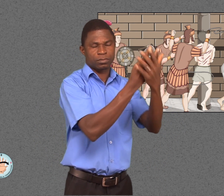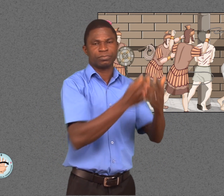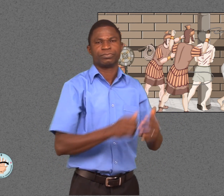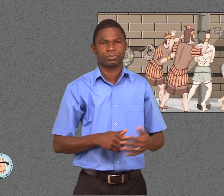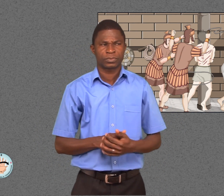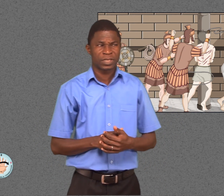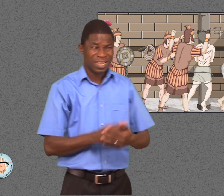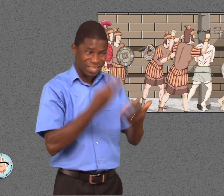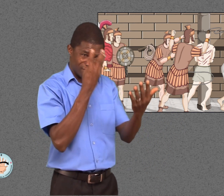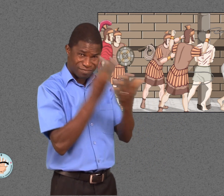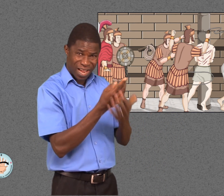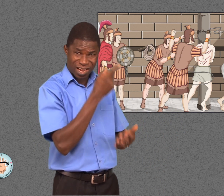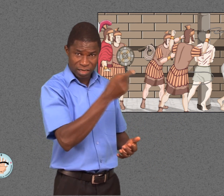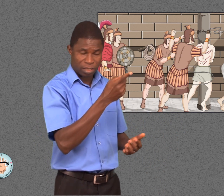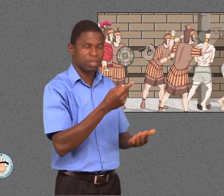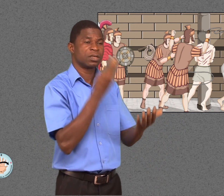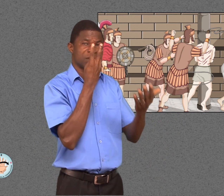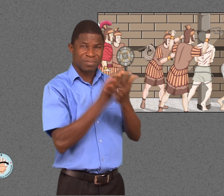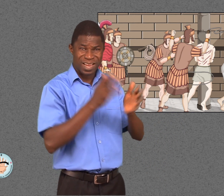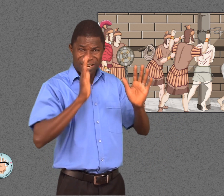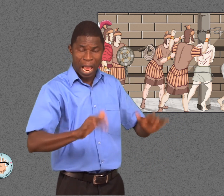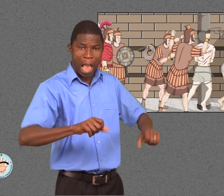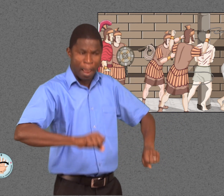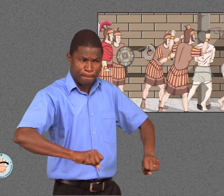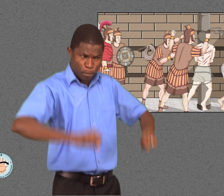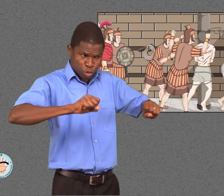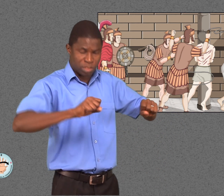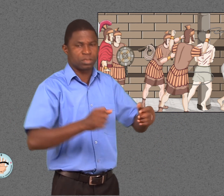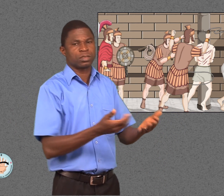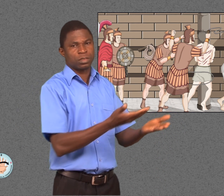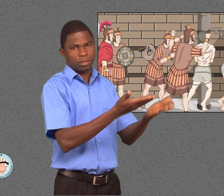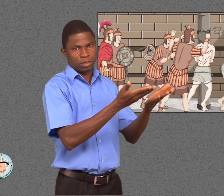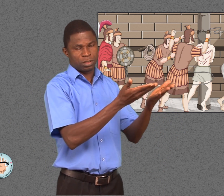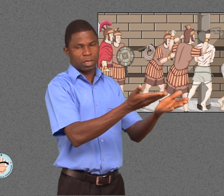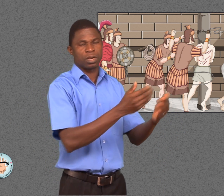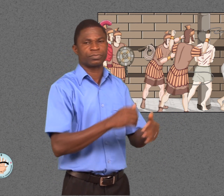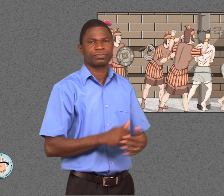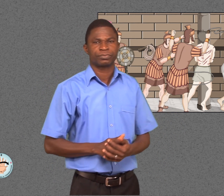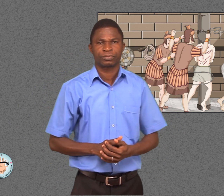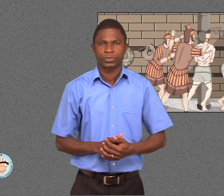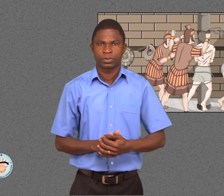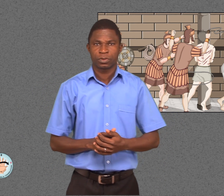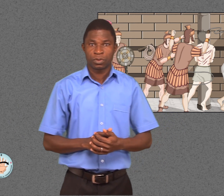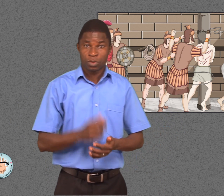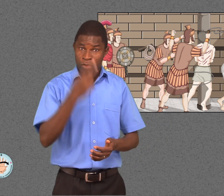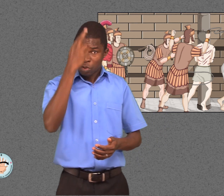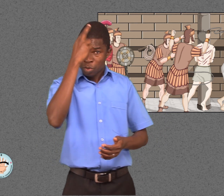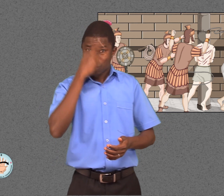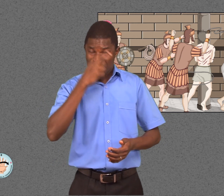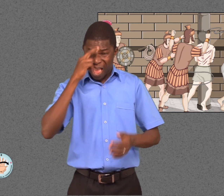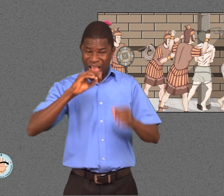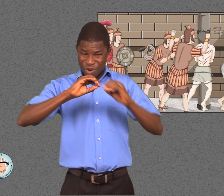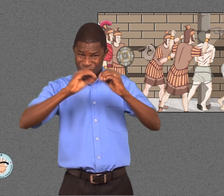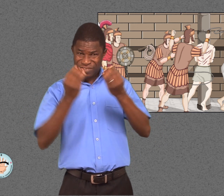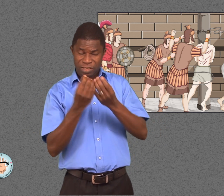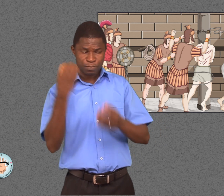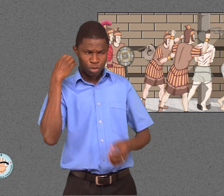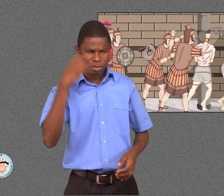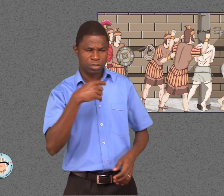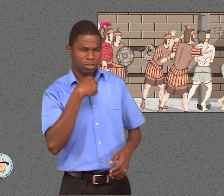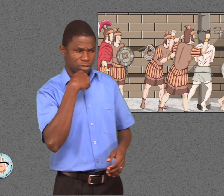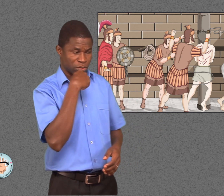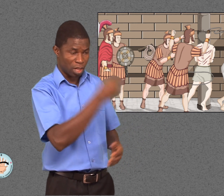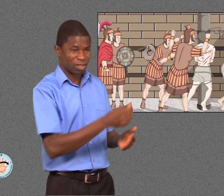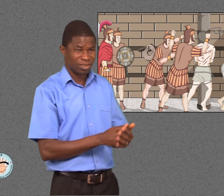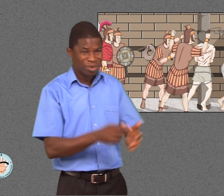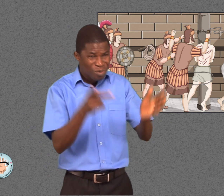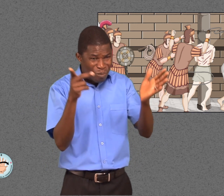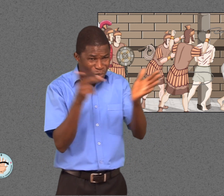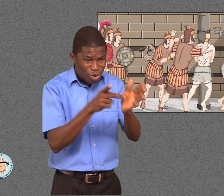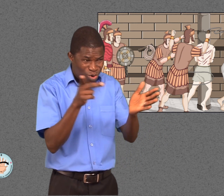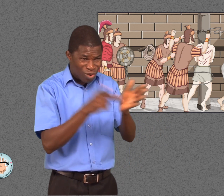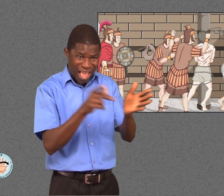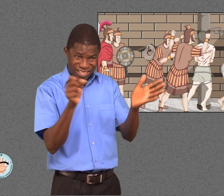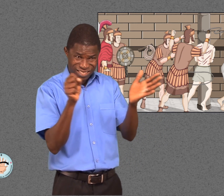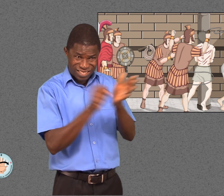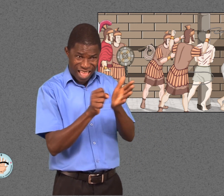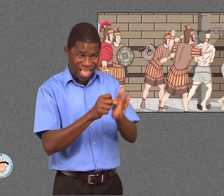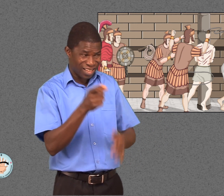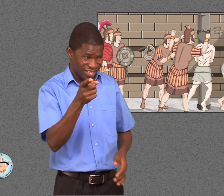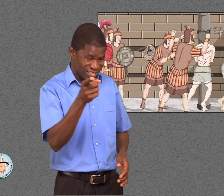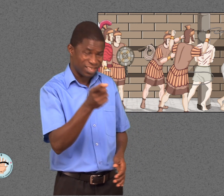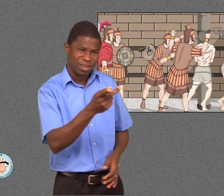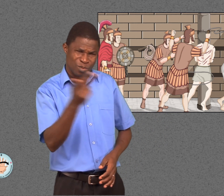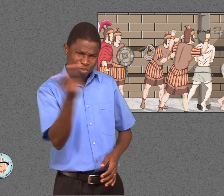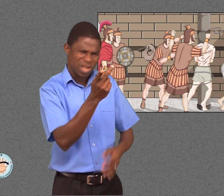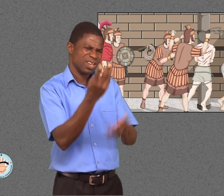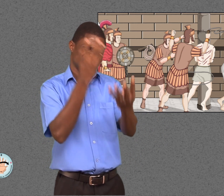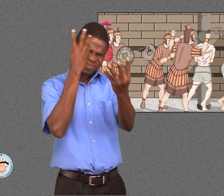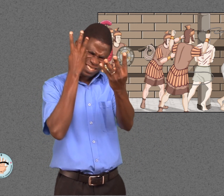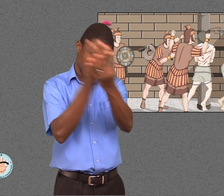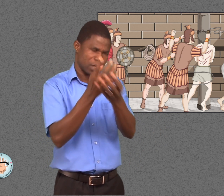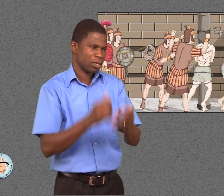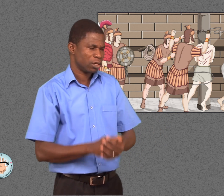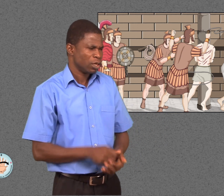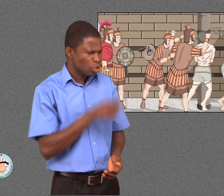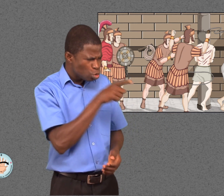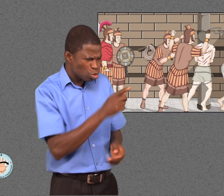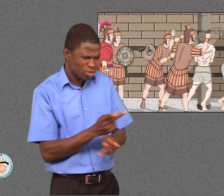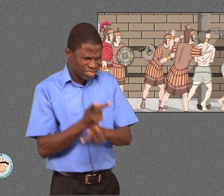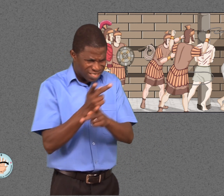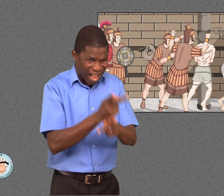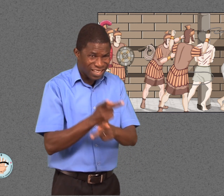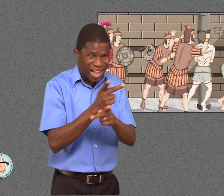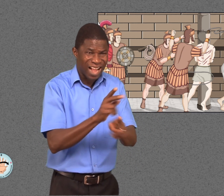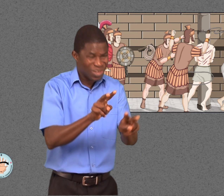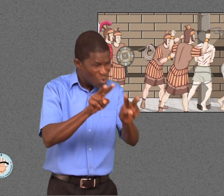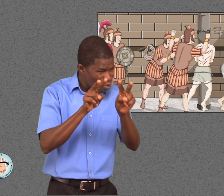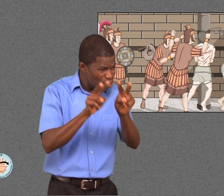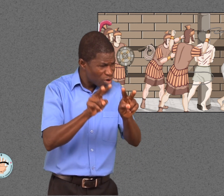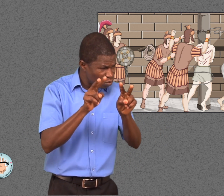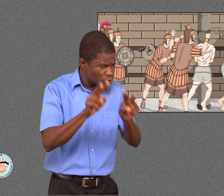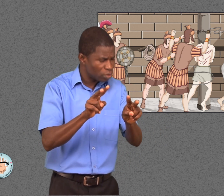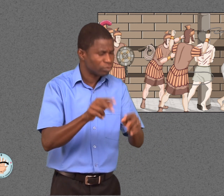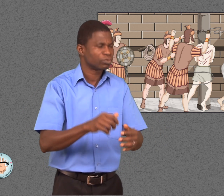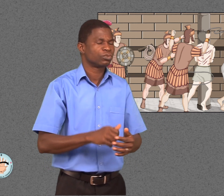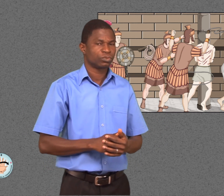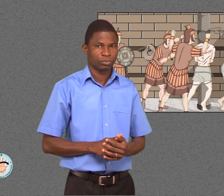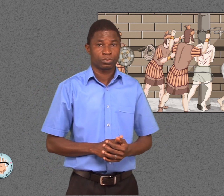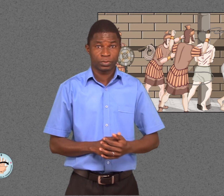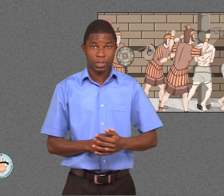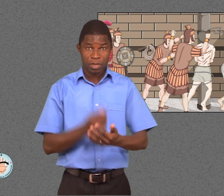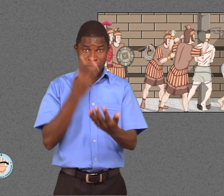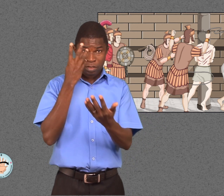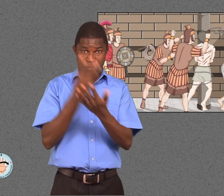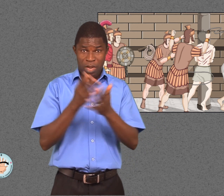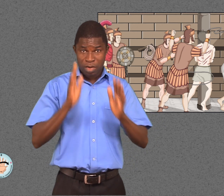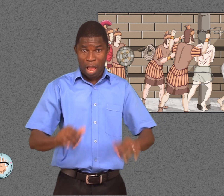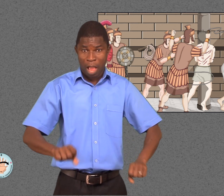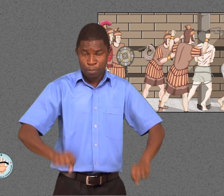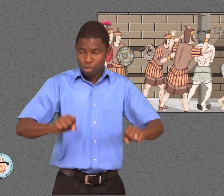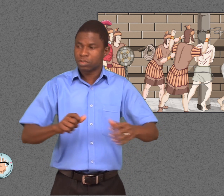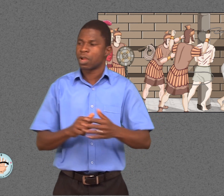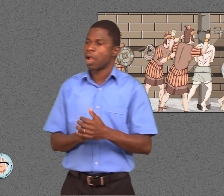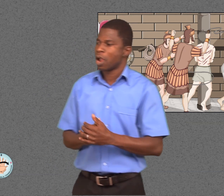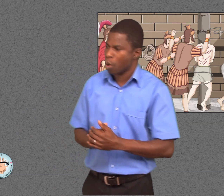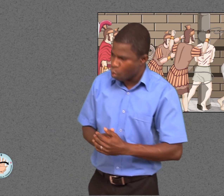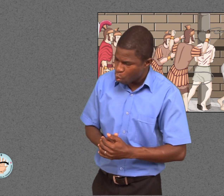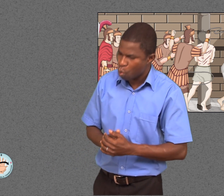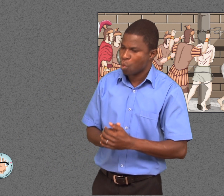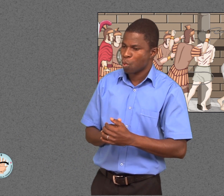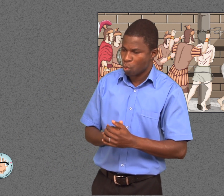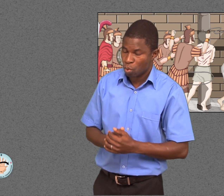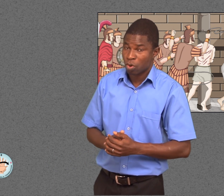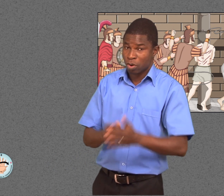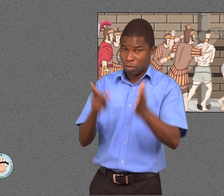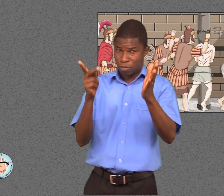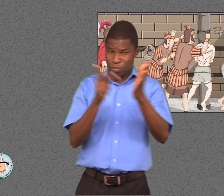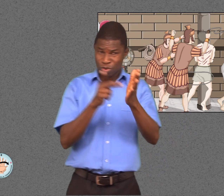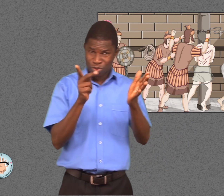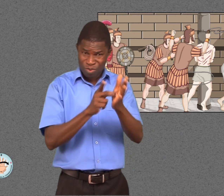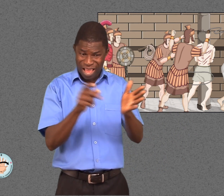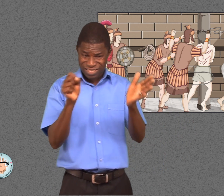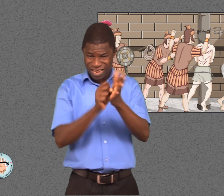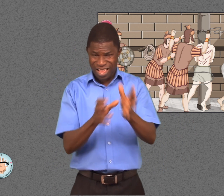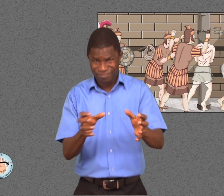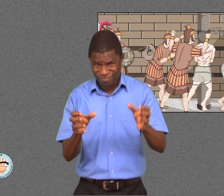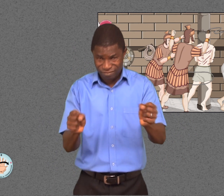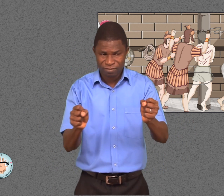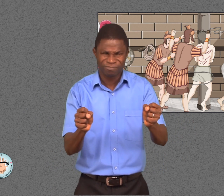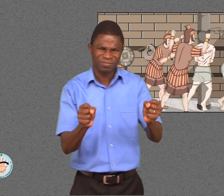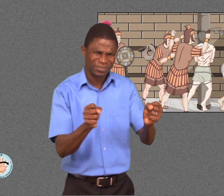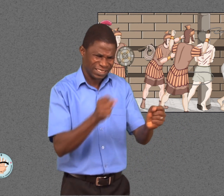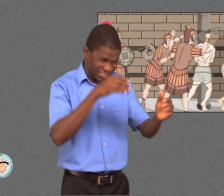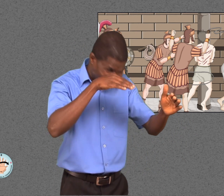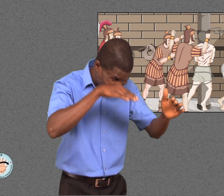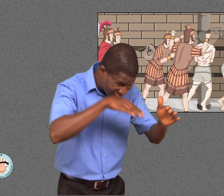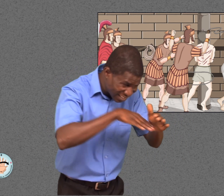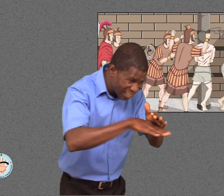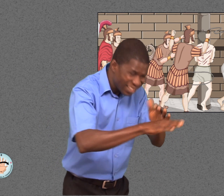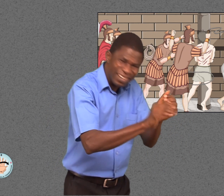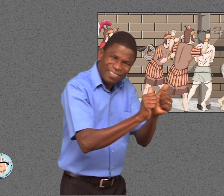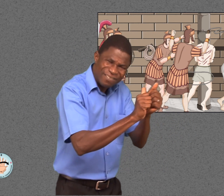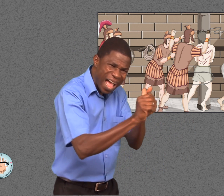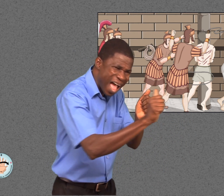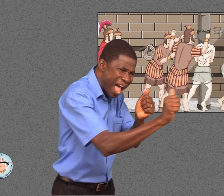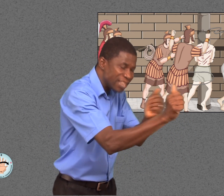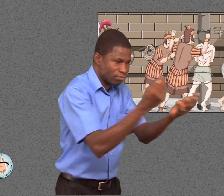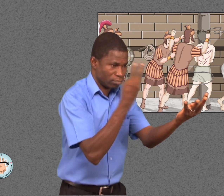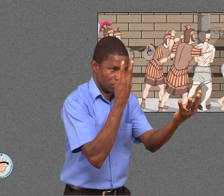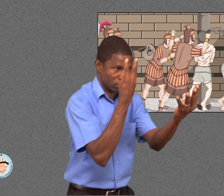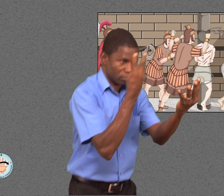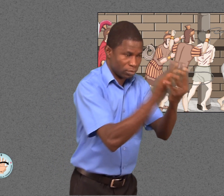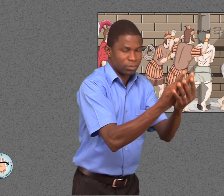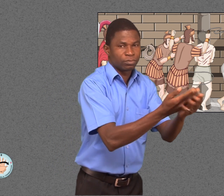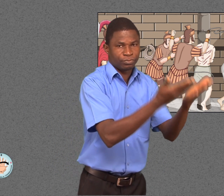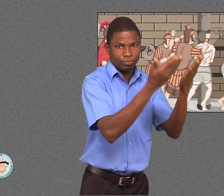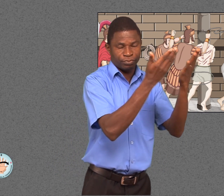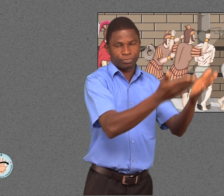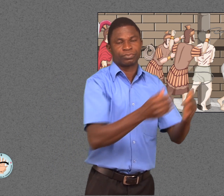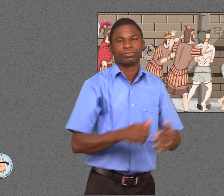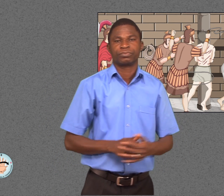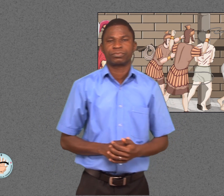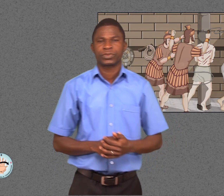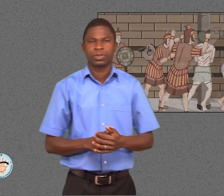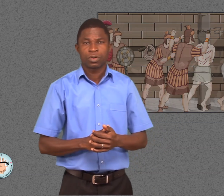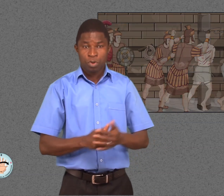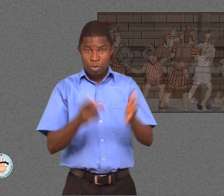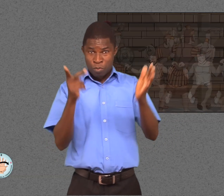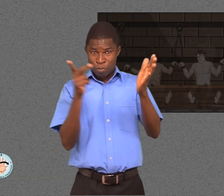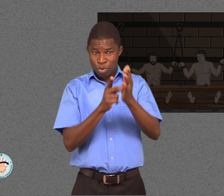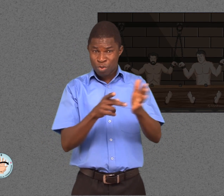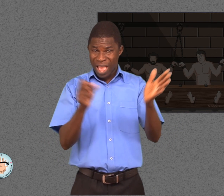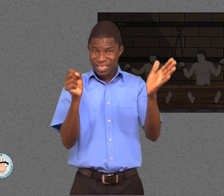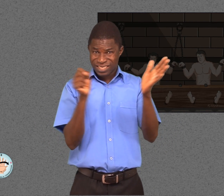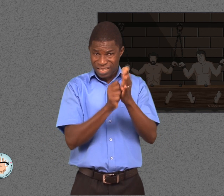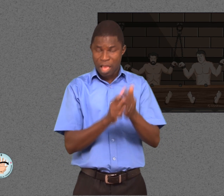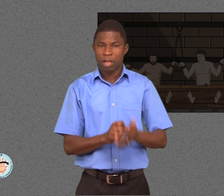And after striking them with many blows, they threw them into prison and ordered the jailer to guard them securely.